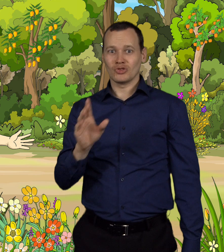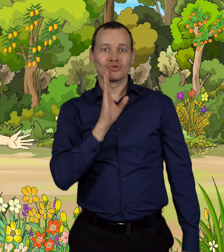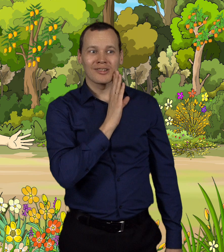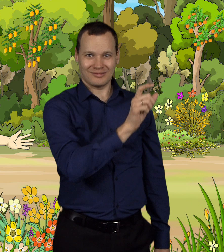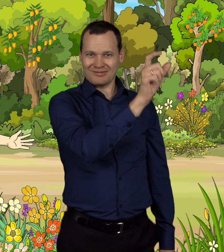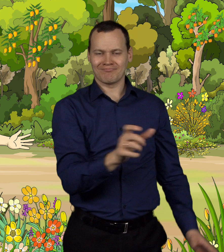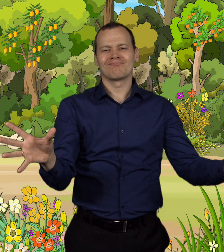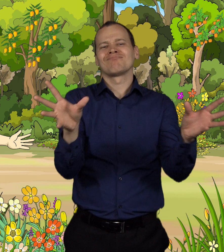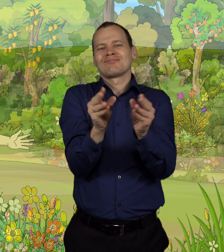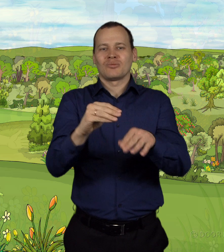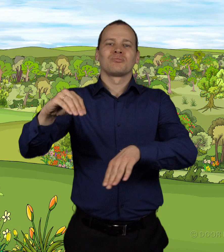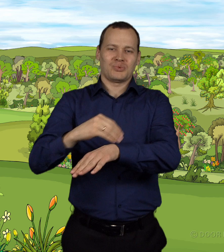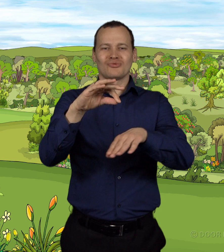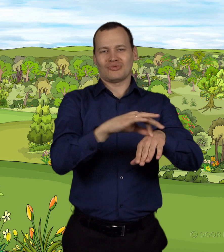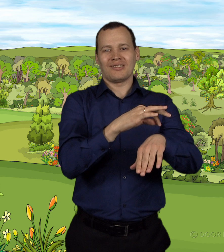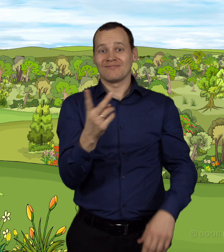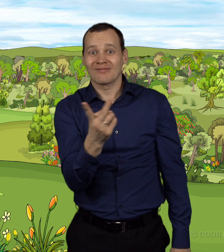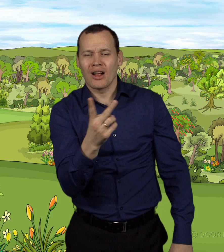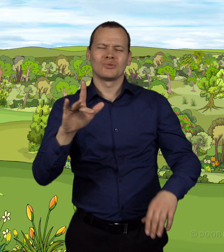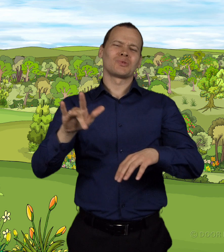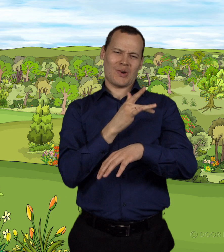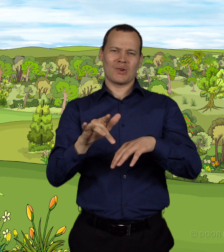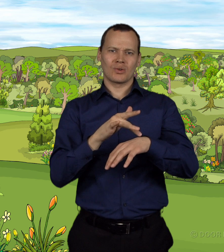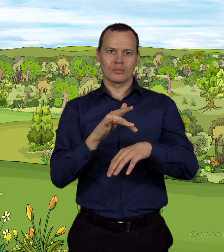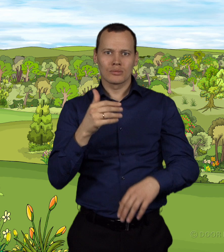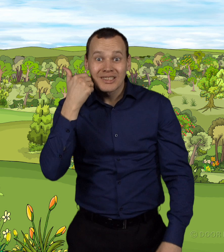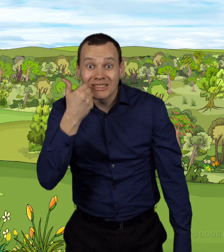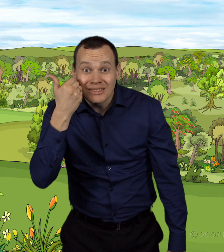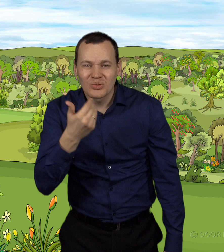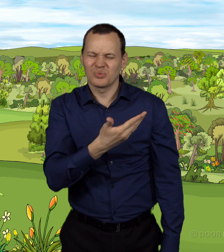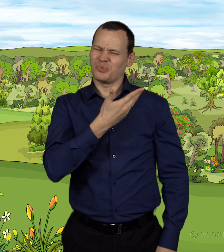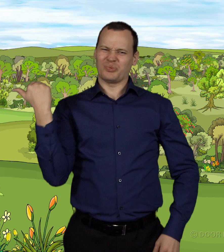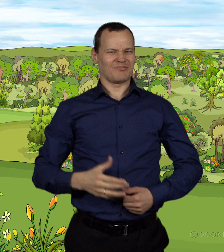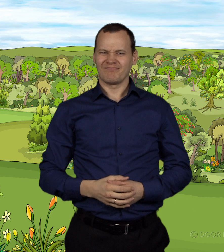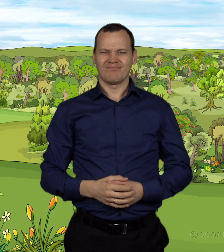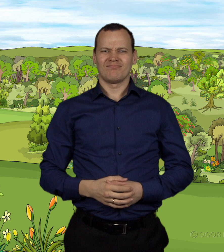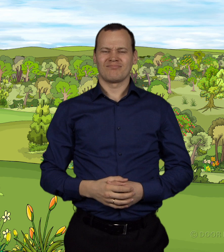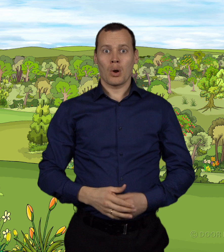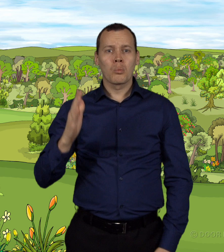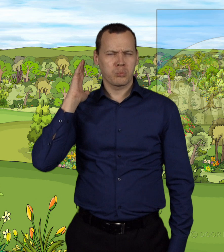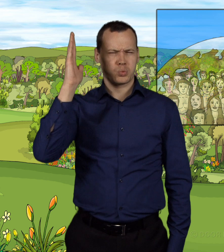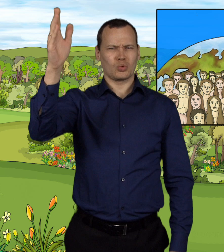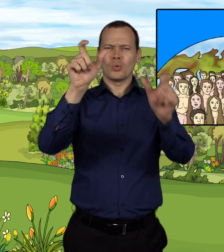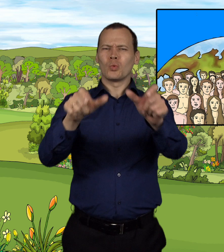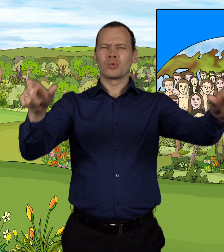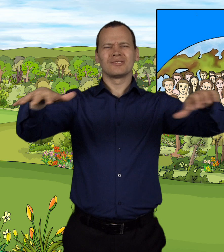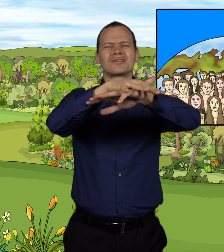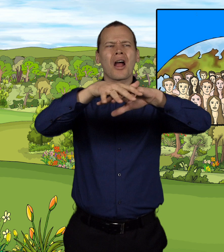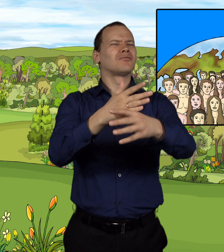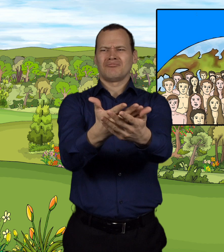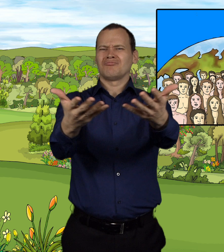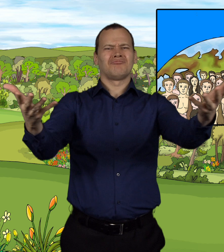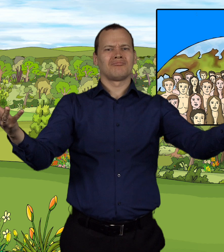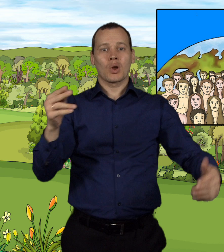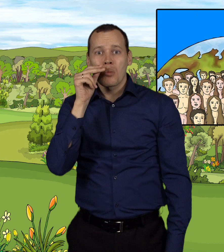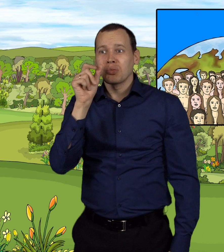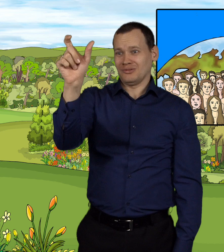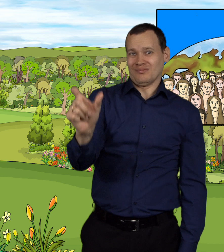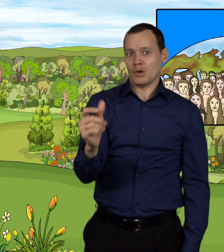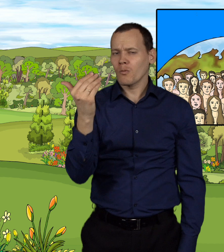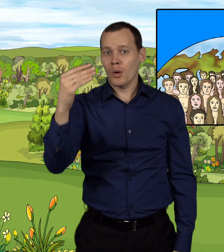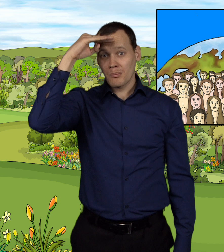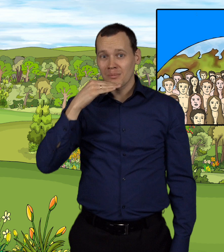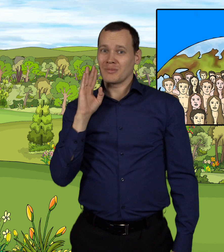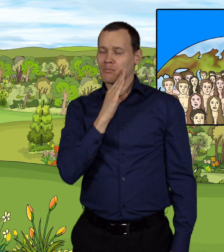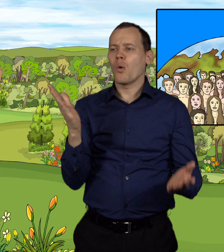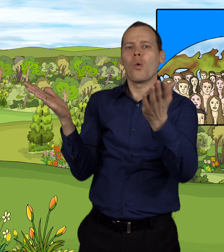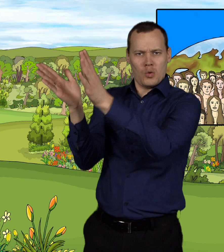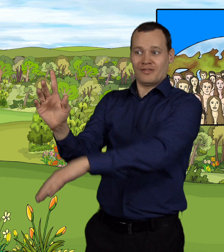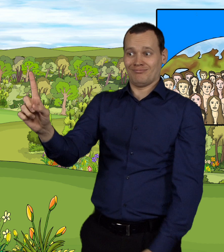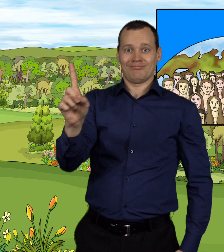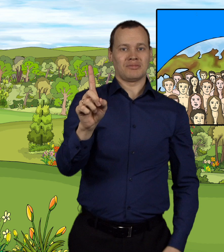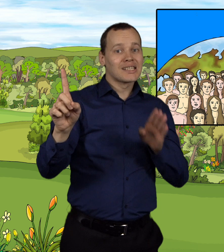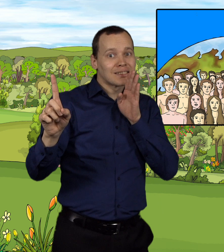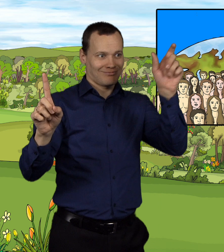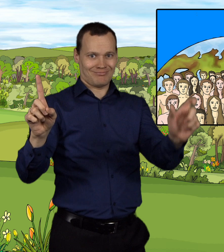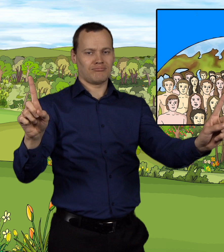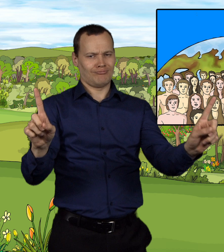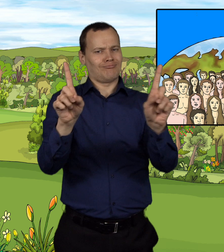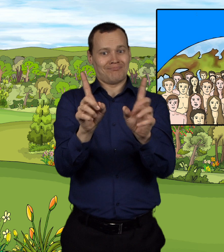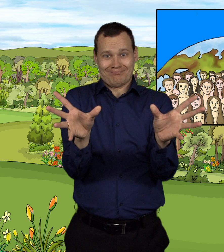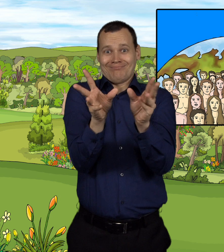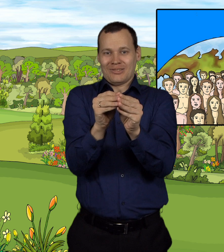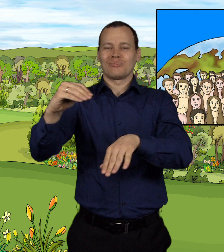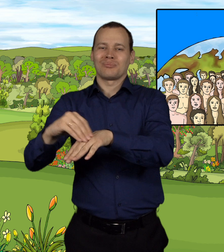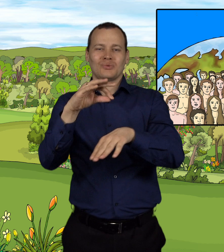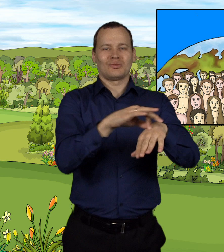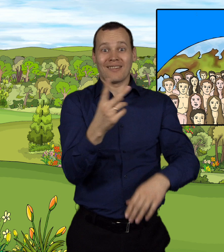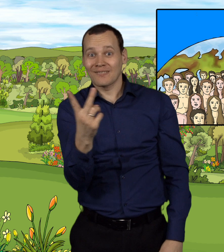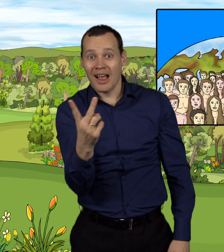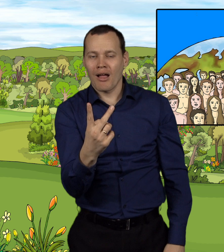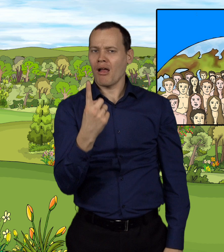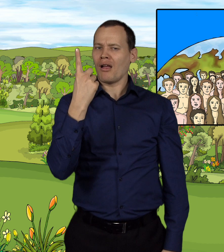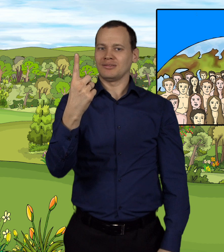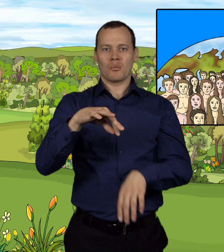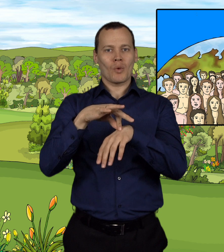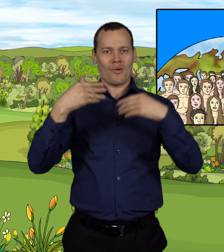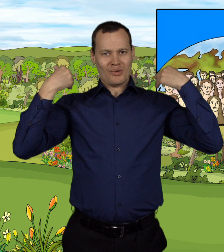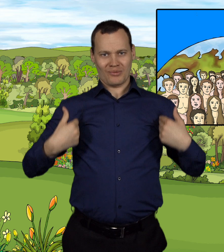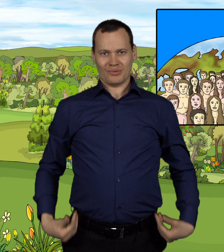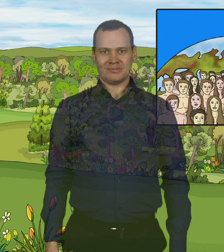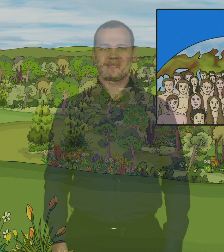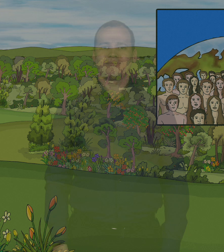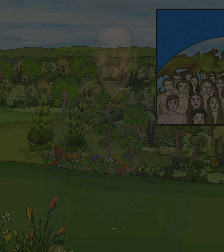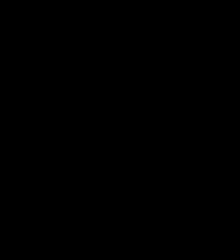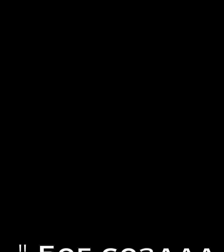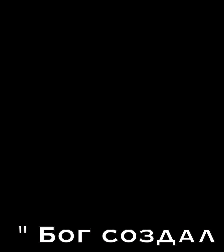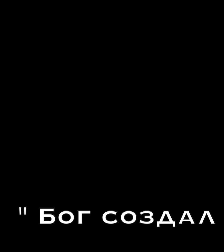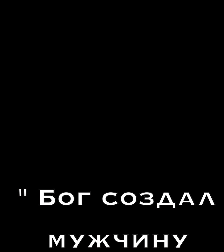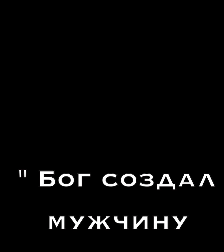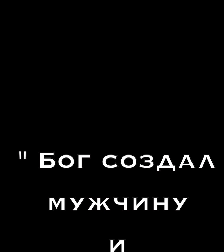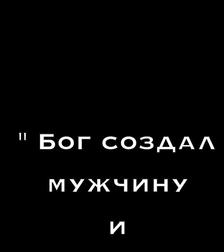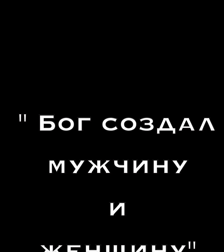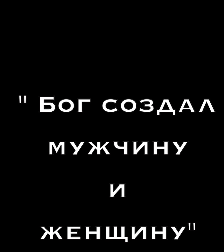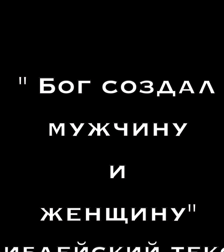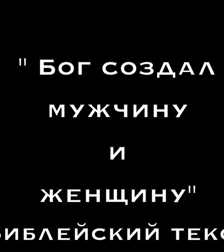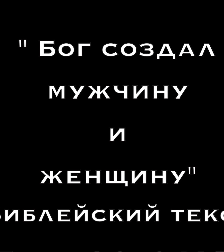And the man and his wife were both naked, and they were not ashamed.